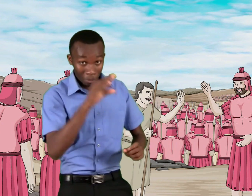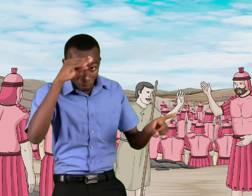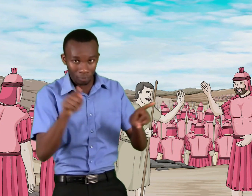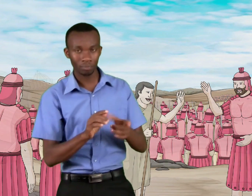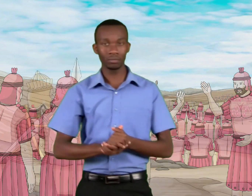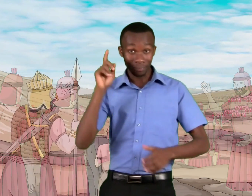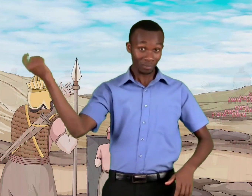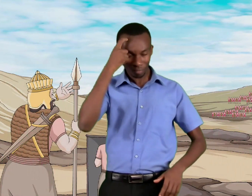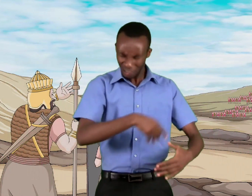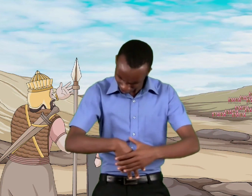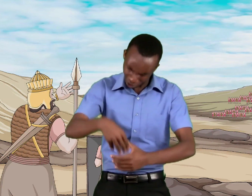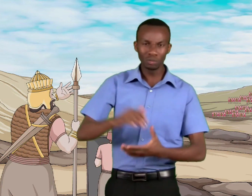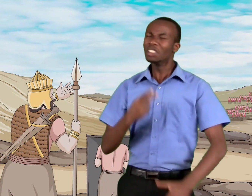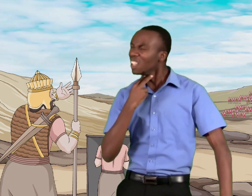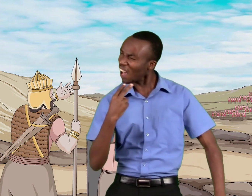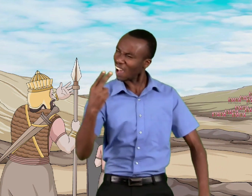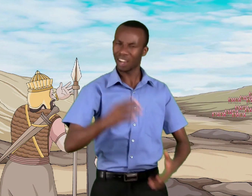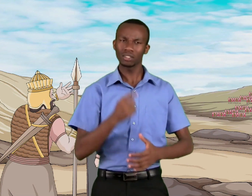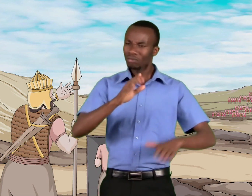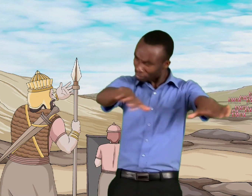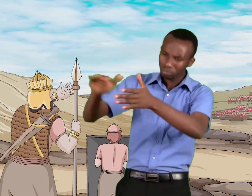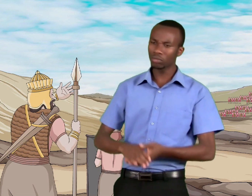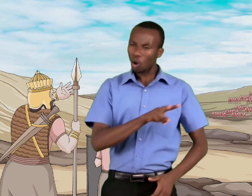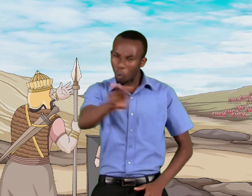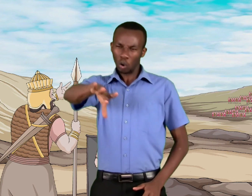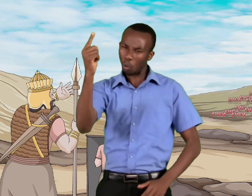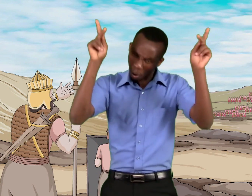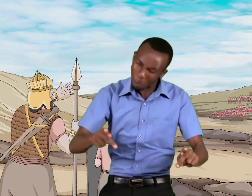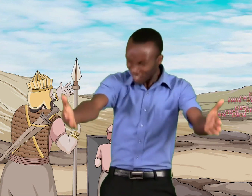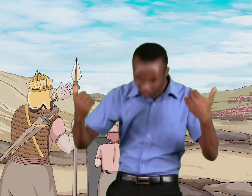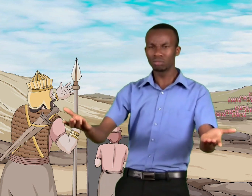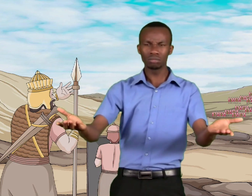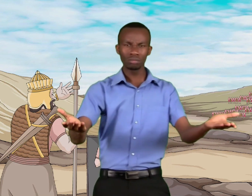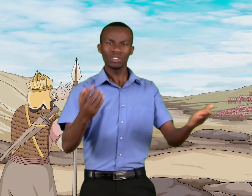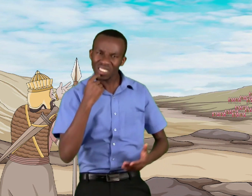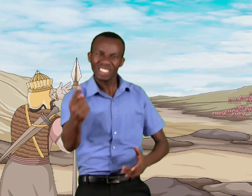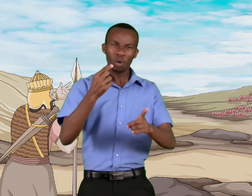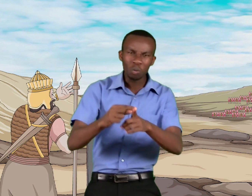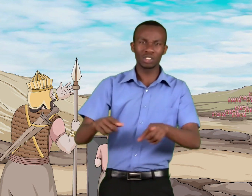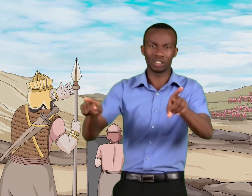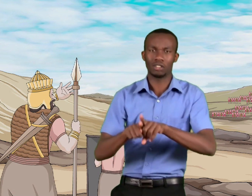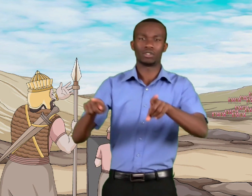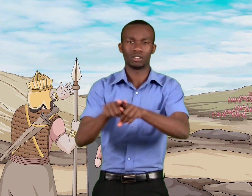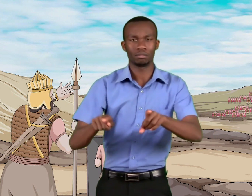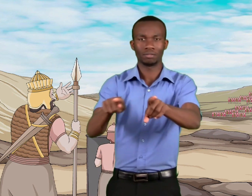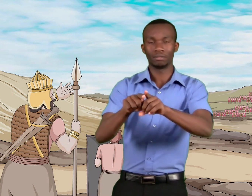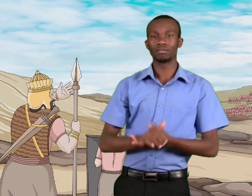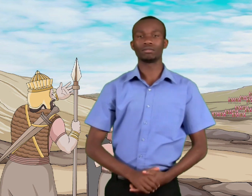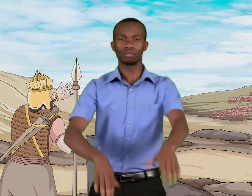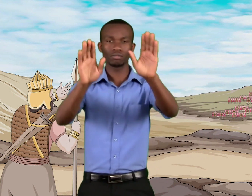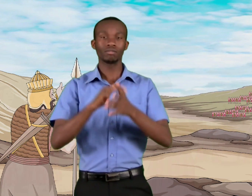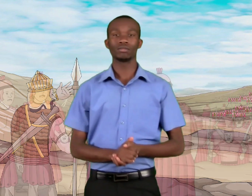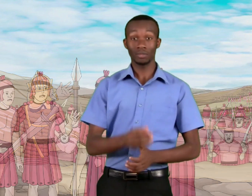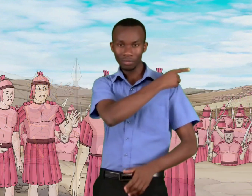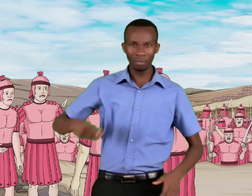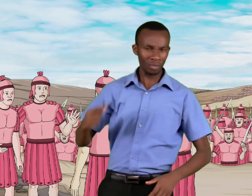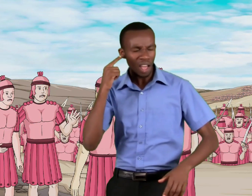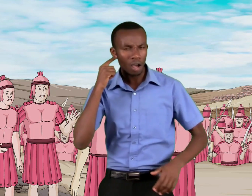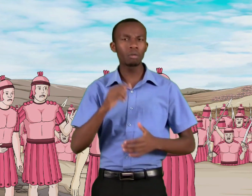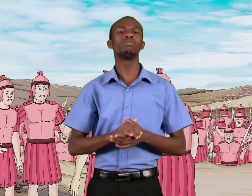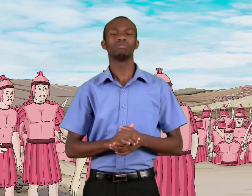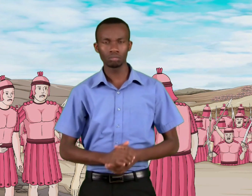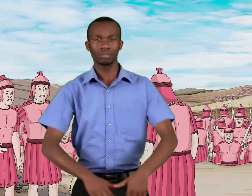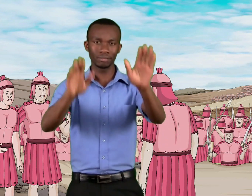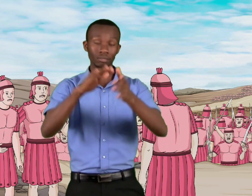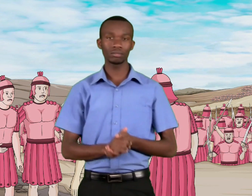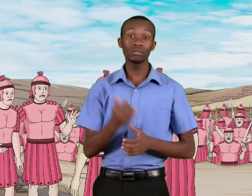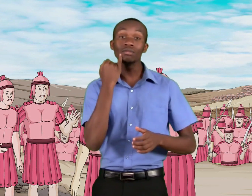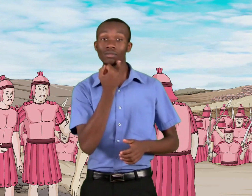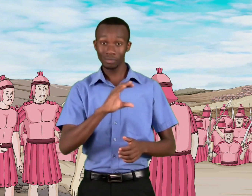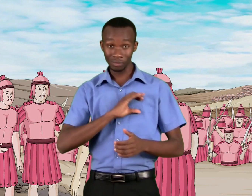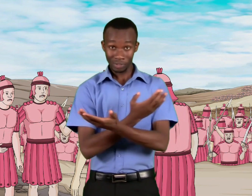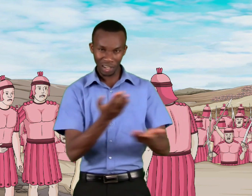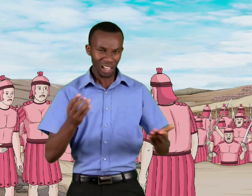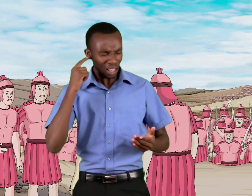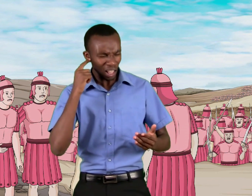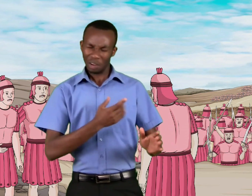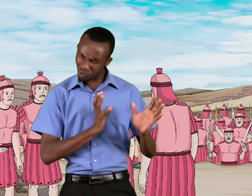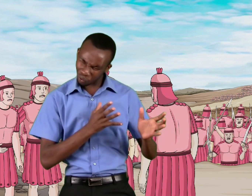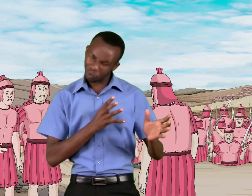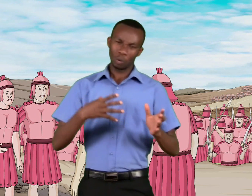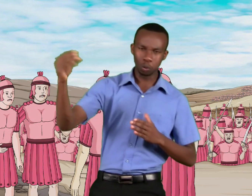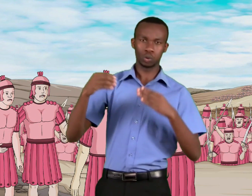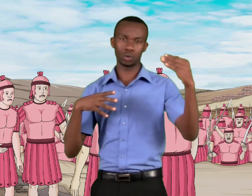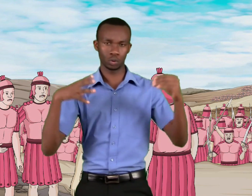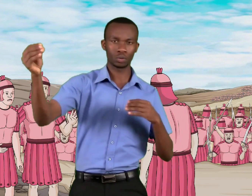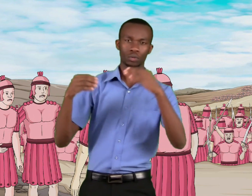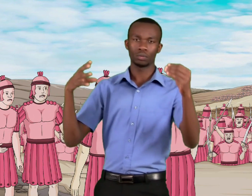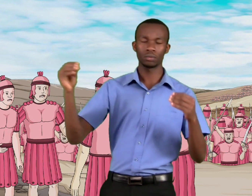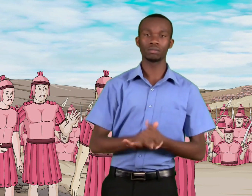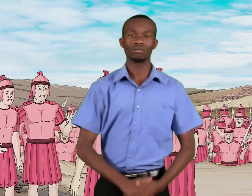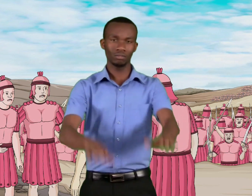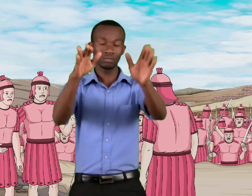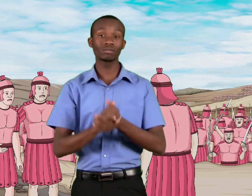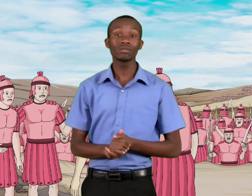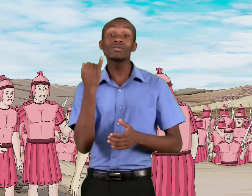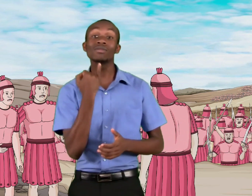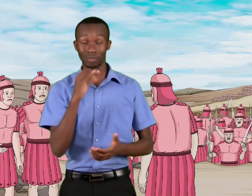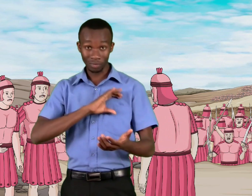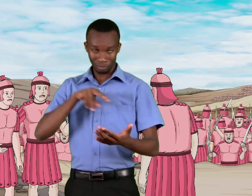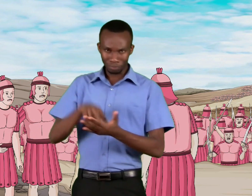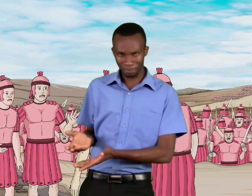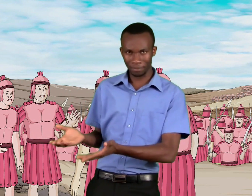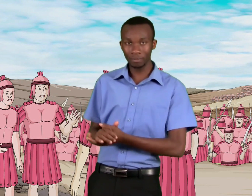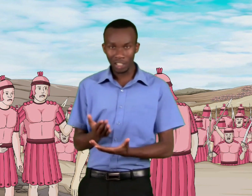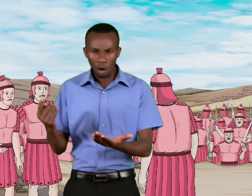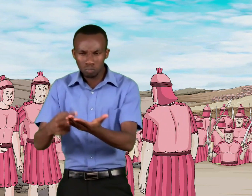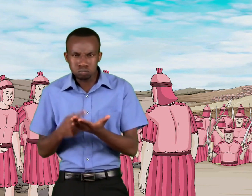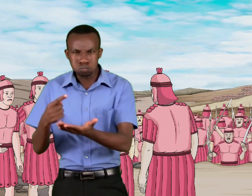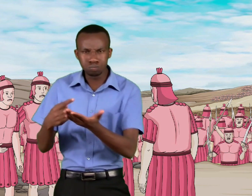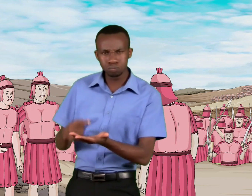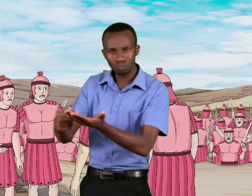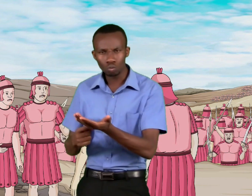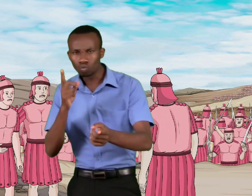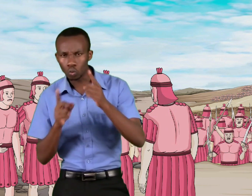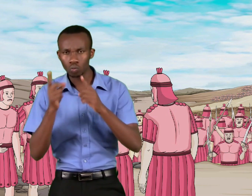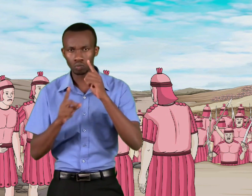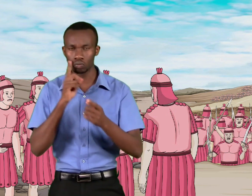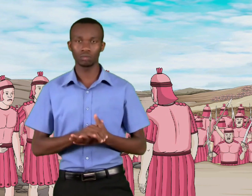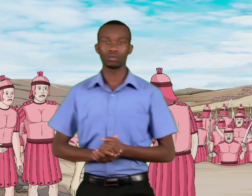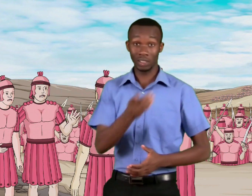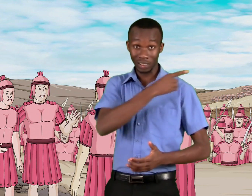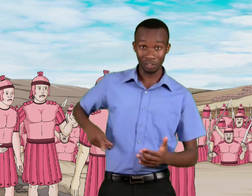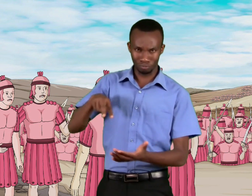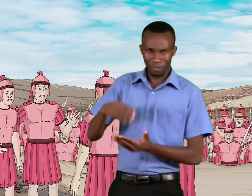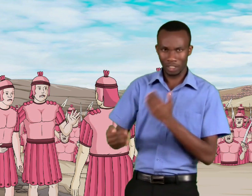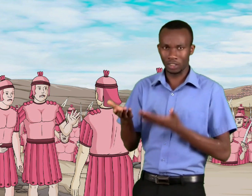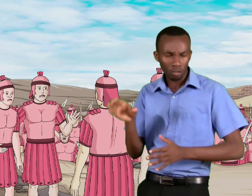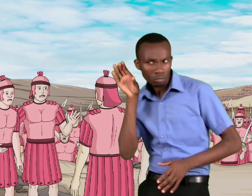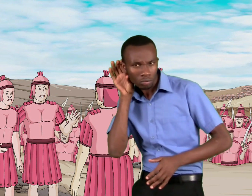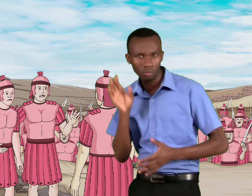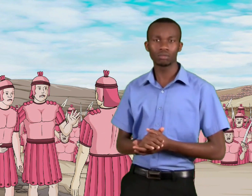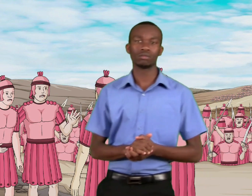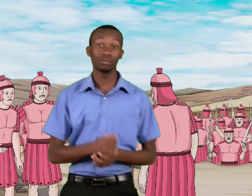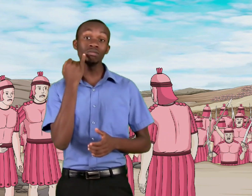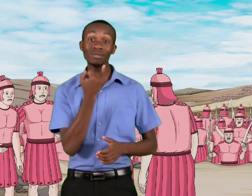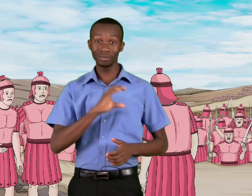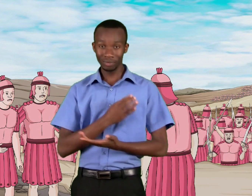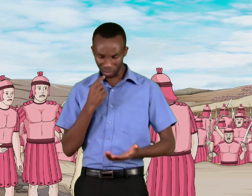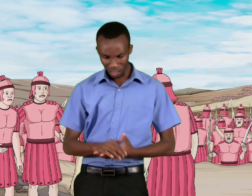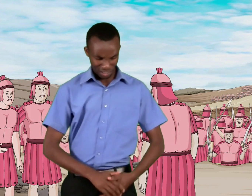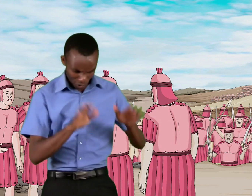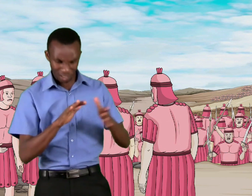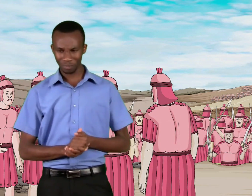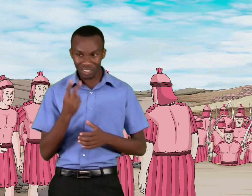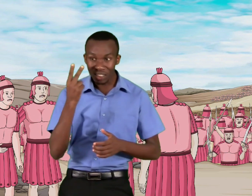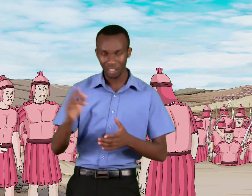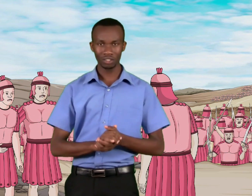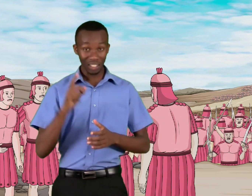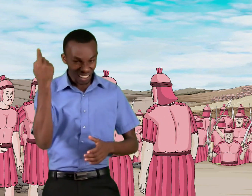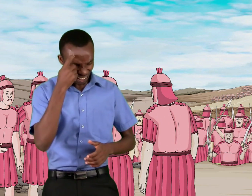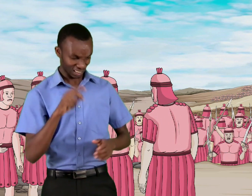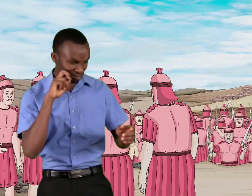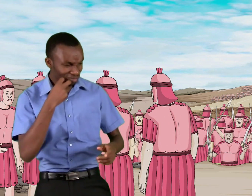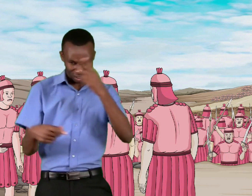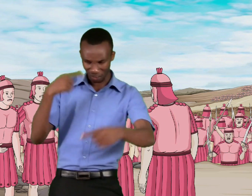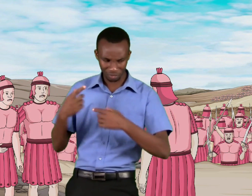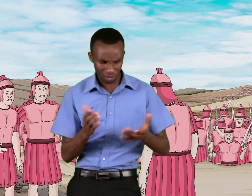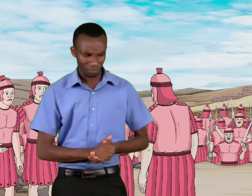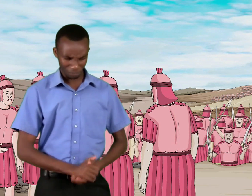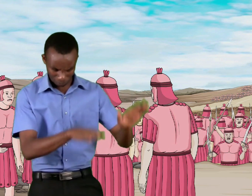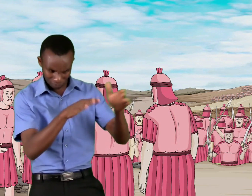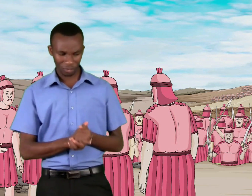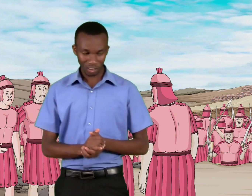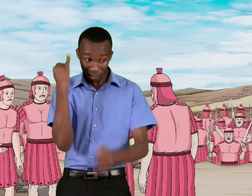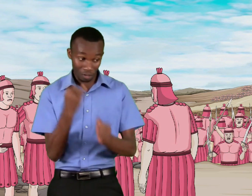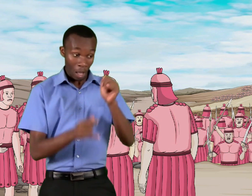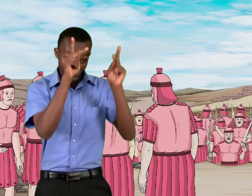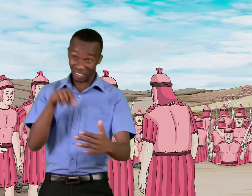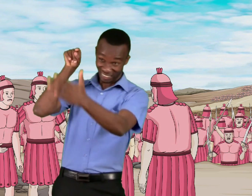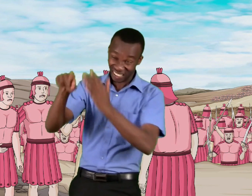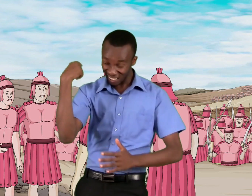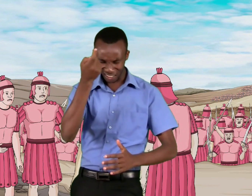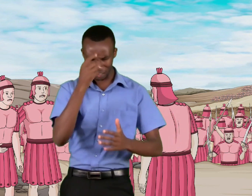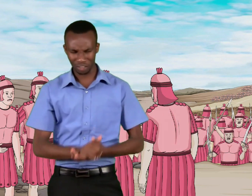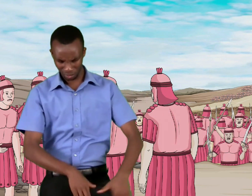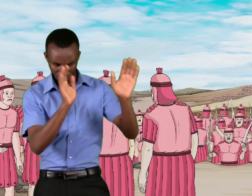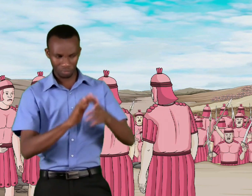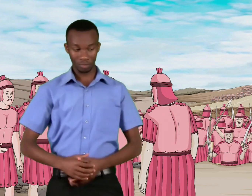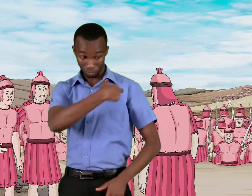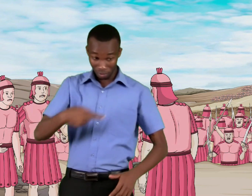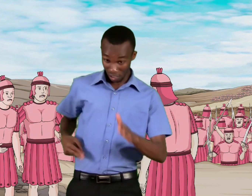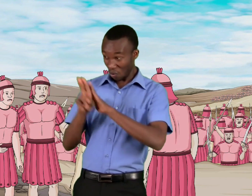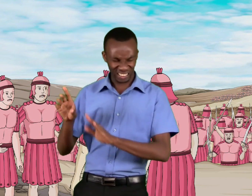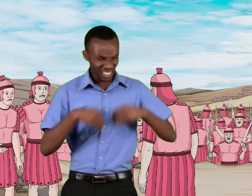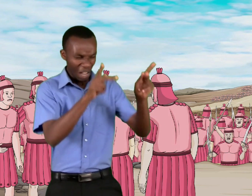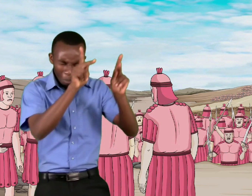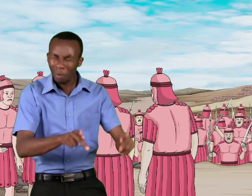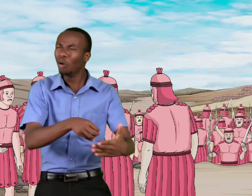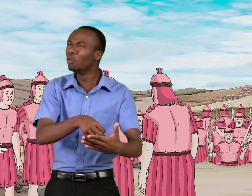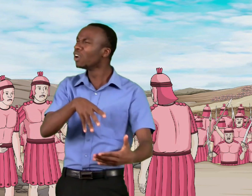And as he was speaking with them, suddenly the champion named Goliath, the Philistine from Gath, came forward from the Philistines and shouted his usual words, which David also heard. When all the men of Israel saw Goliath, they fled from him in great fear.